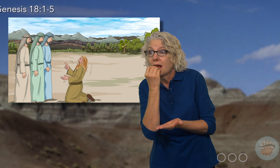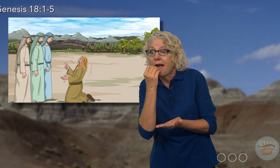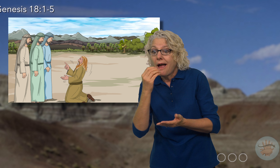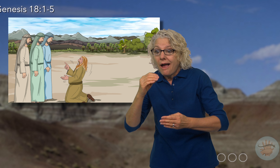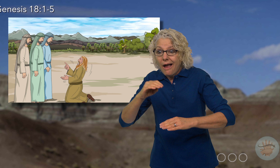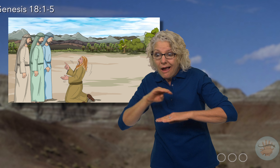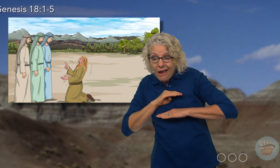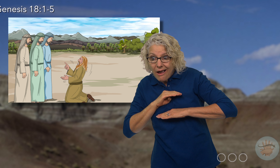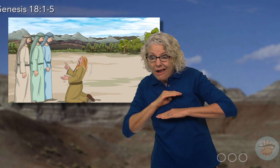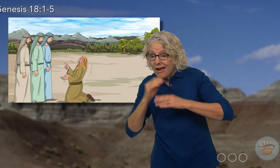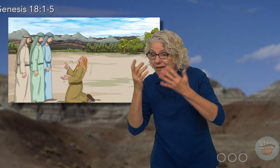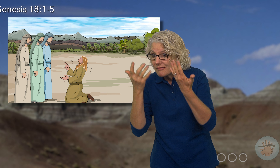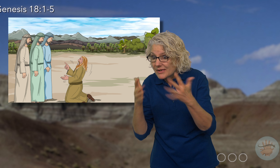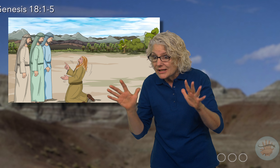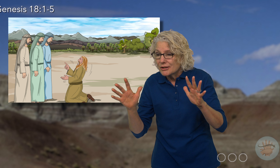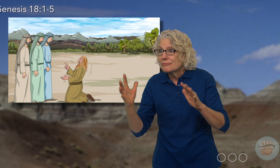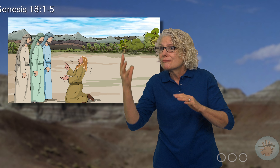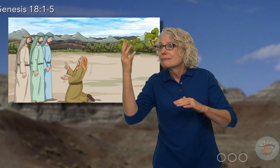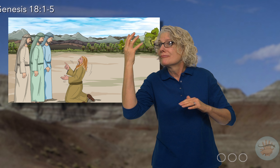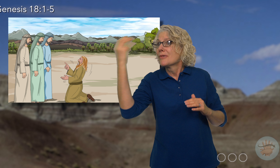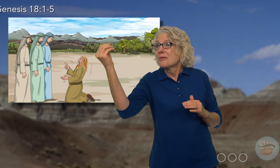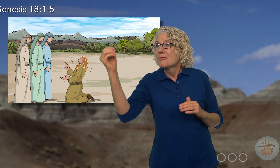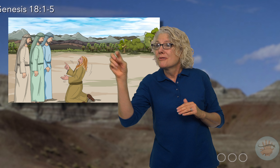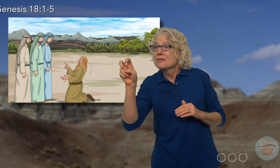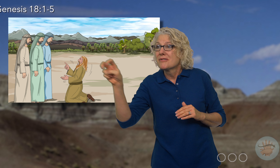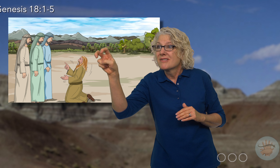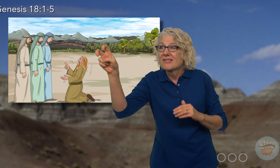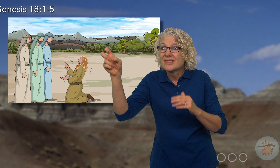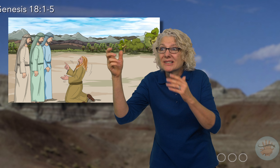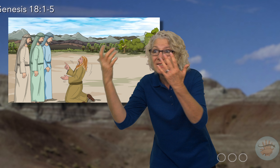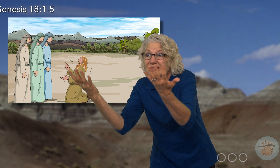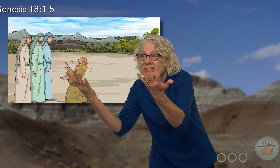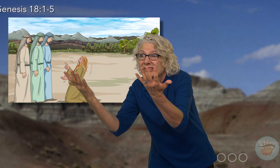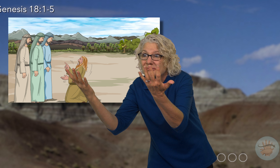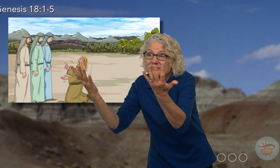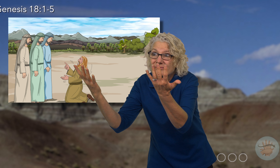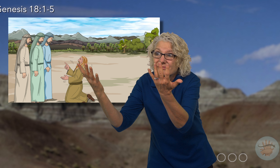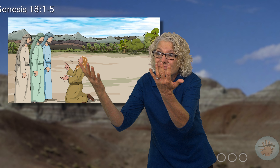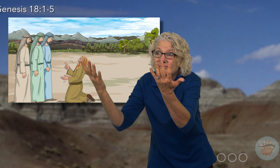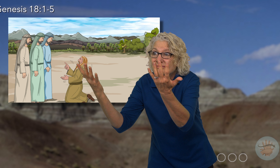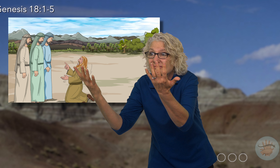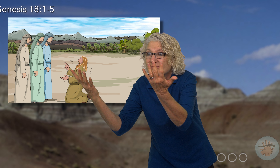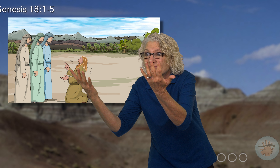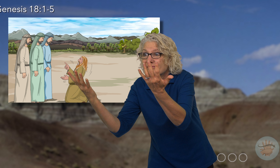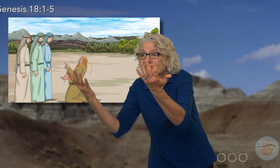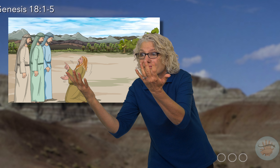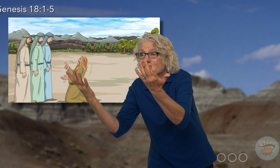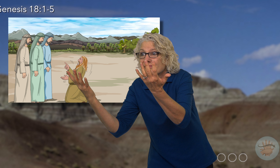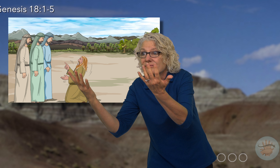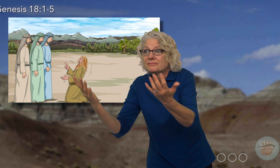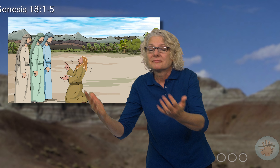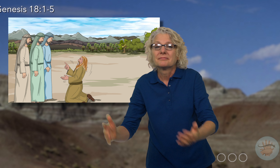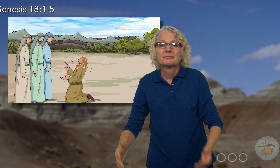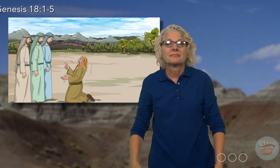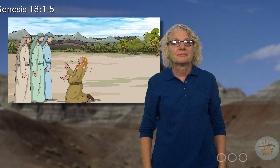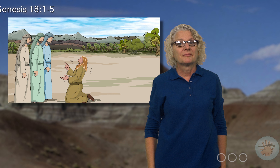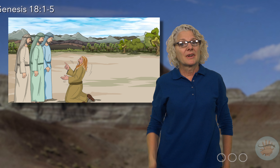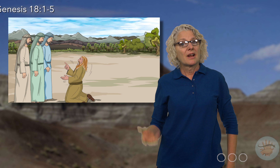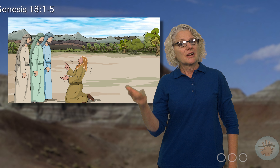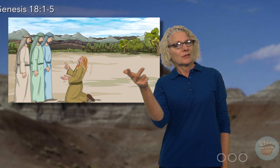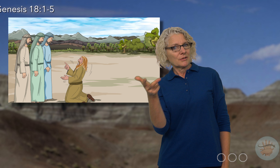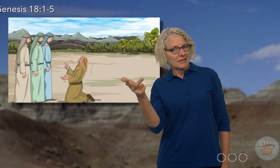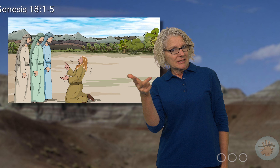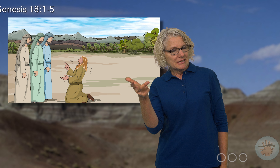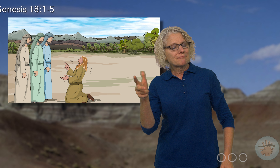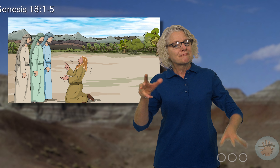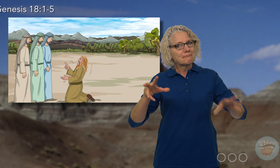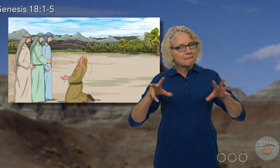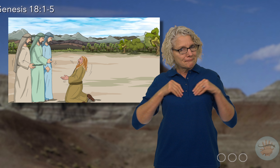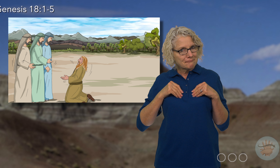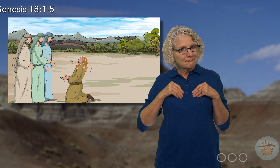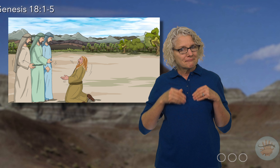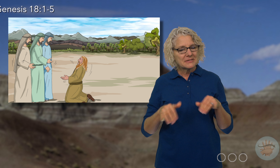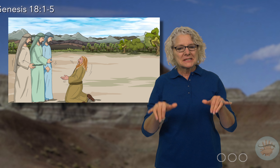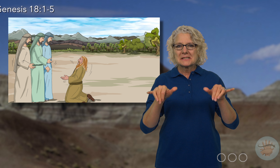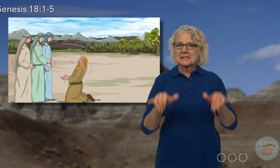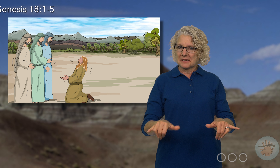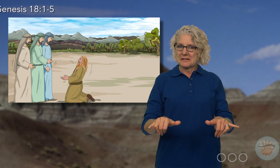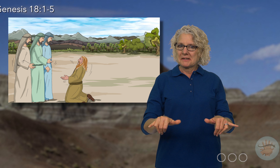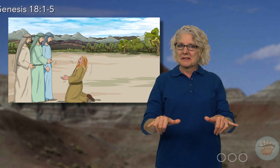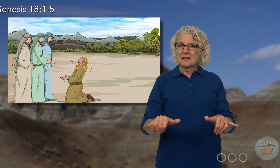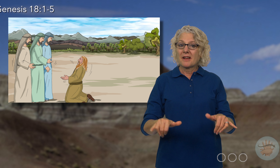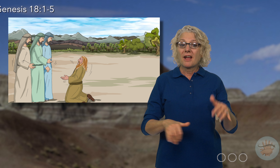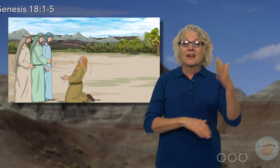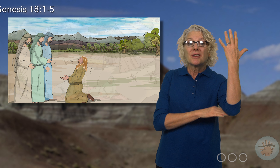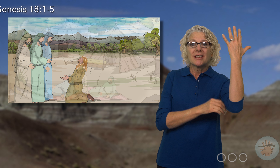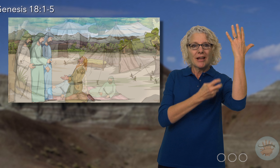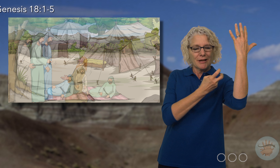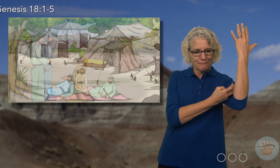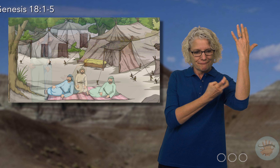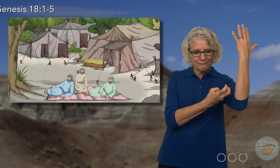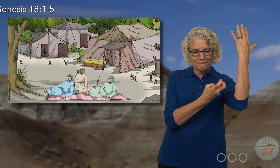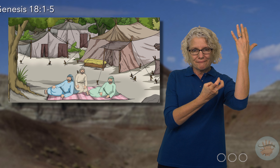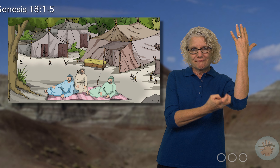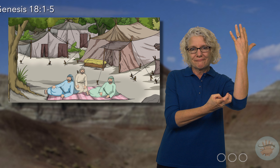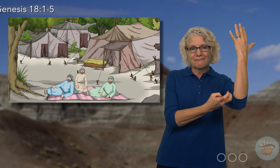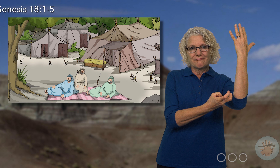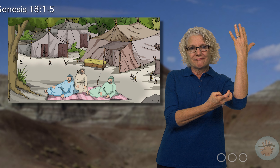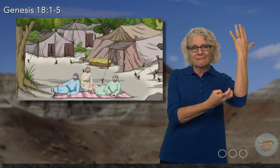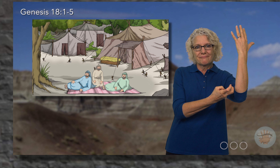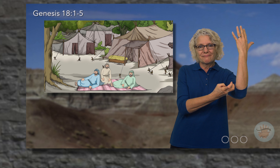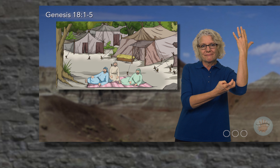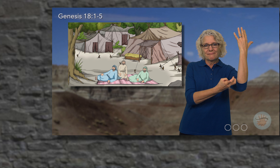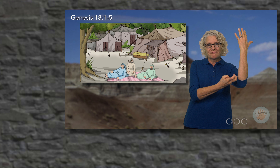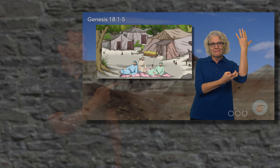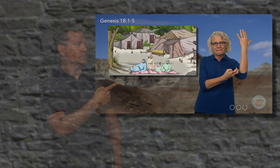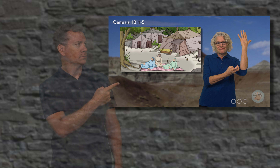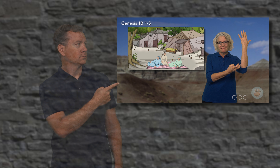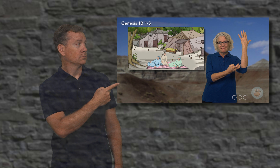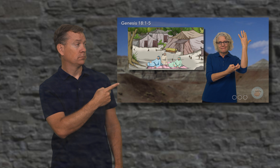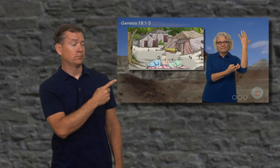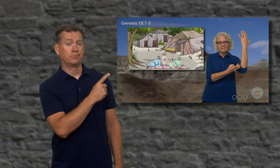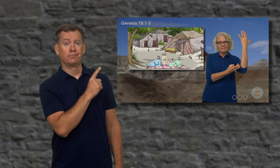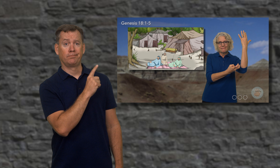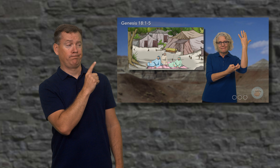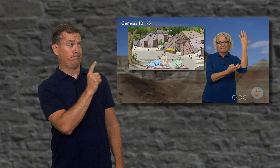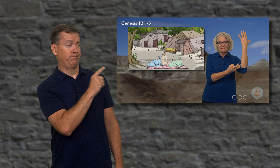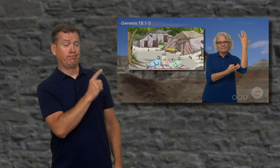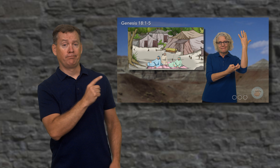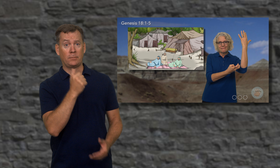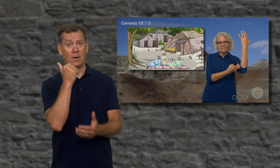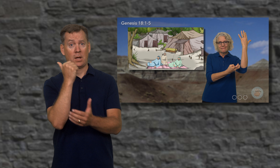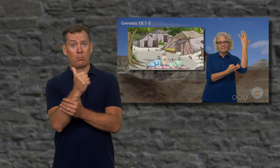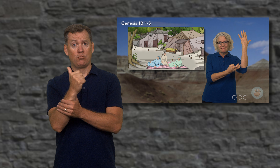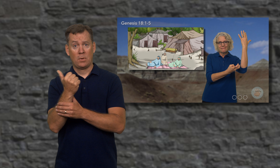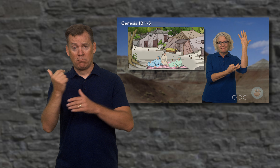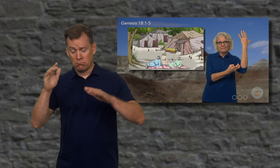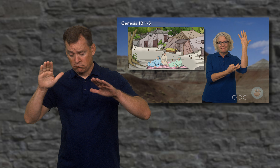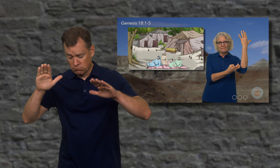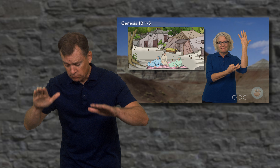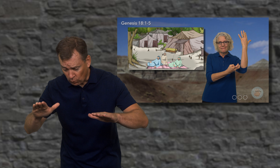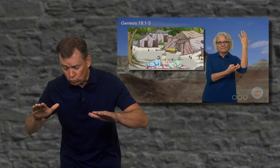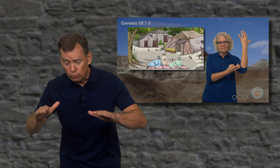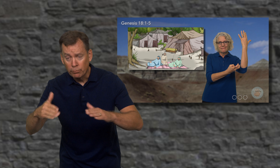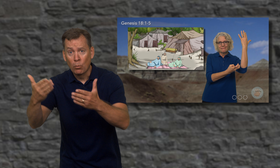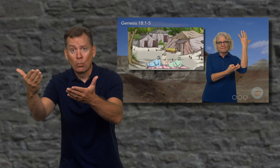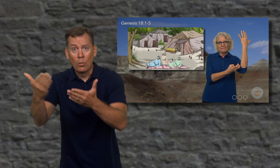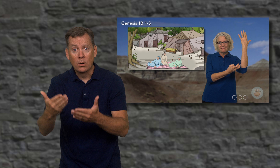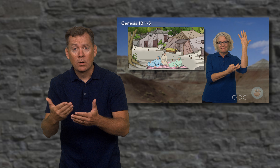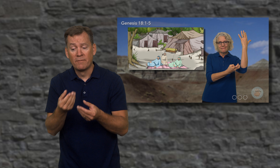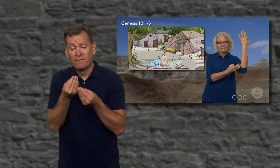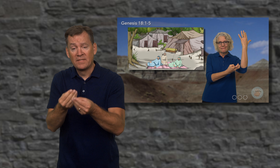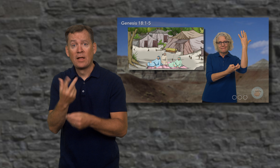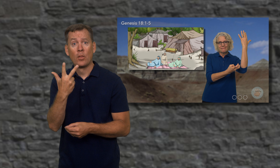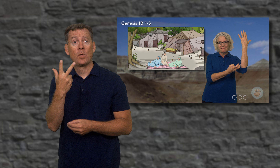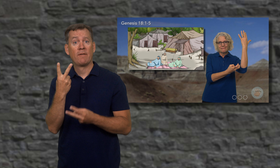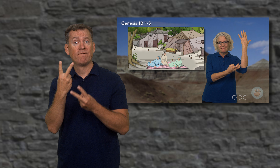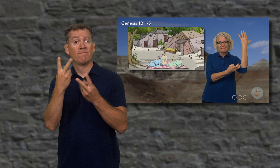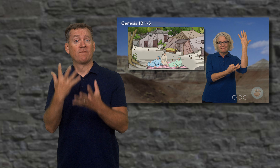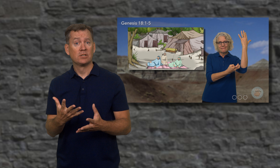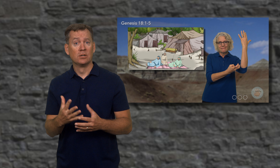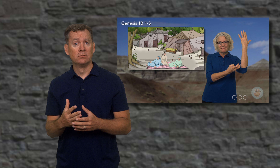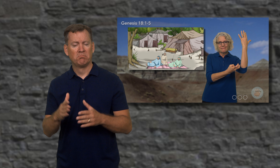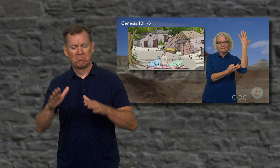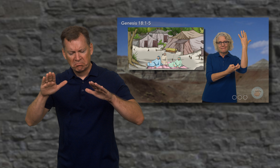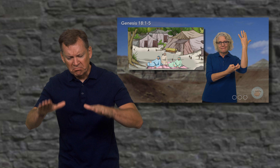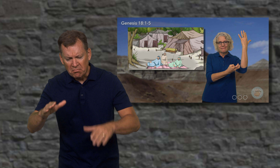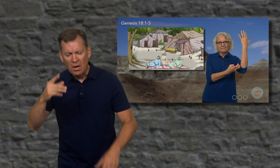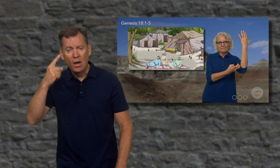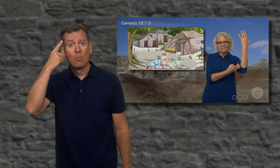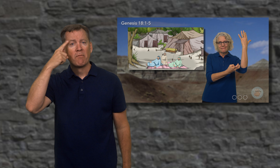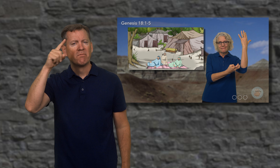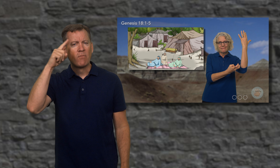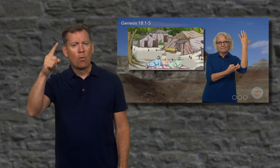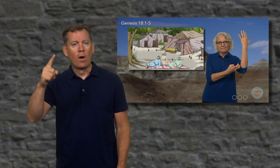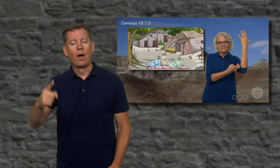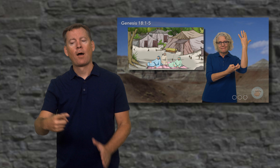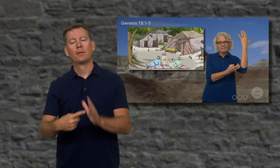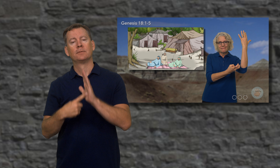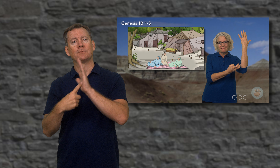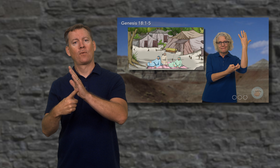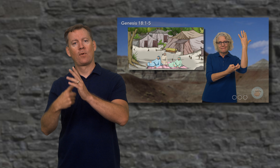And I will bring a bit of bread so that you may refresh yourselves.